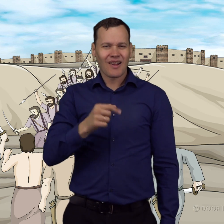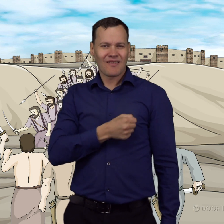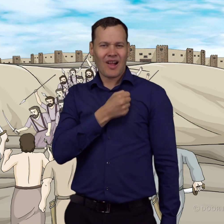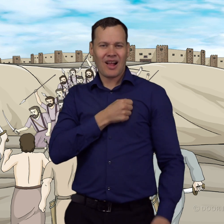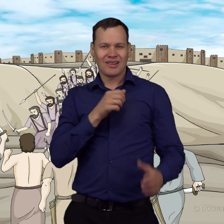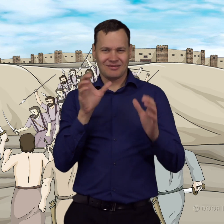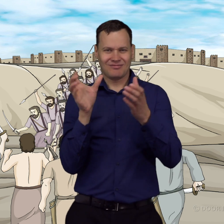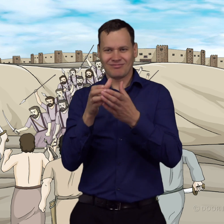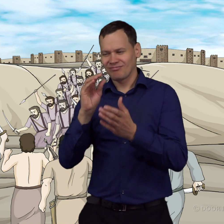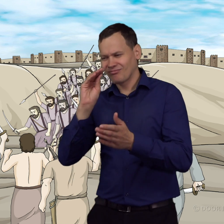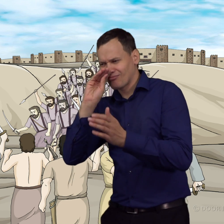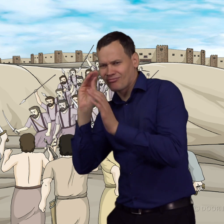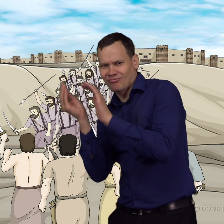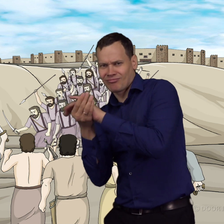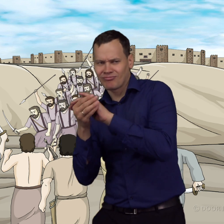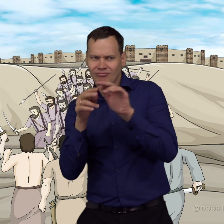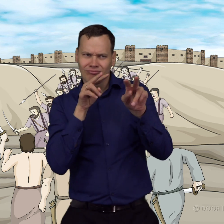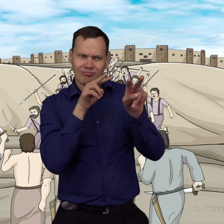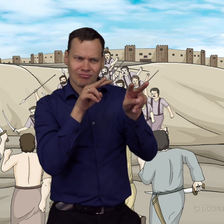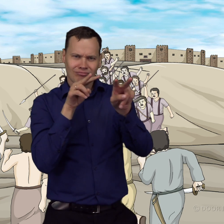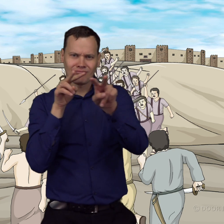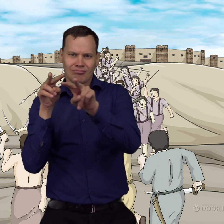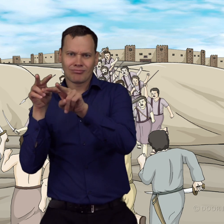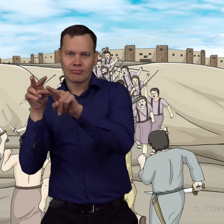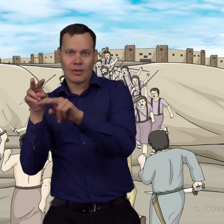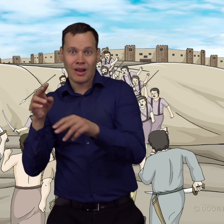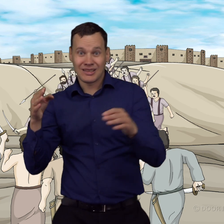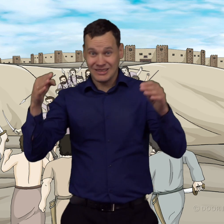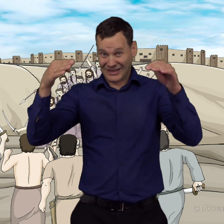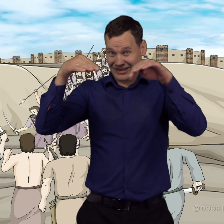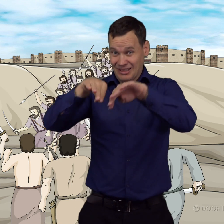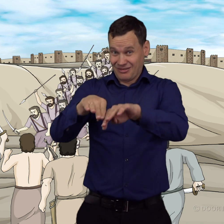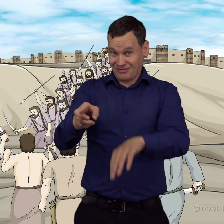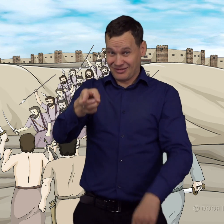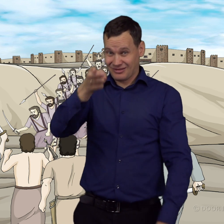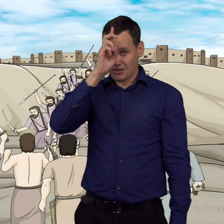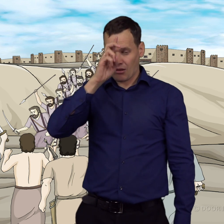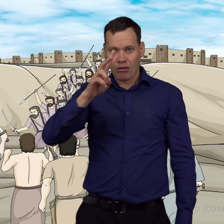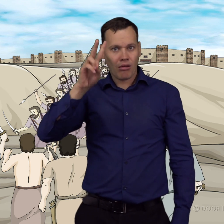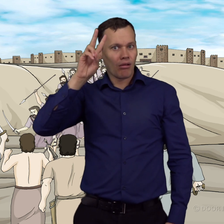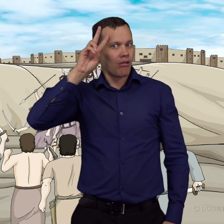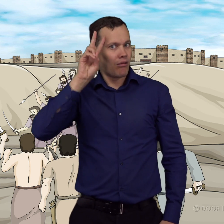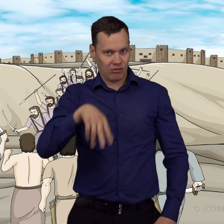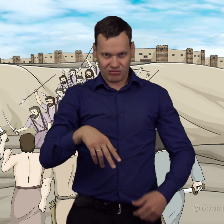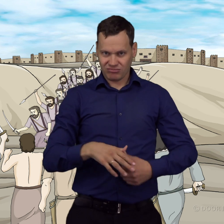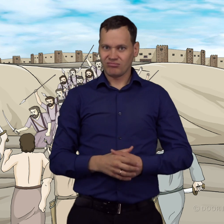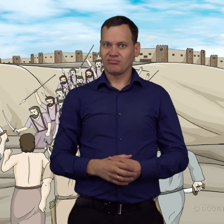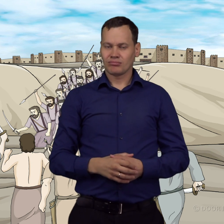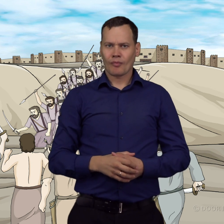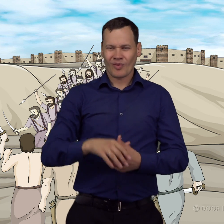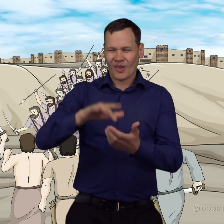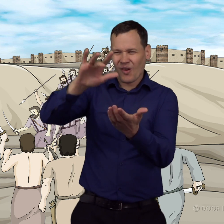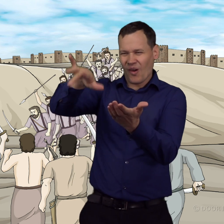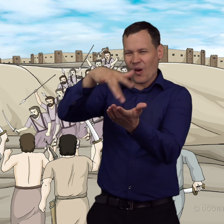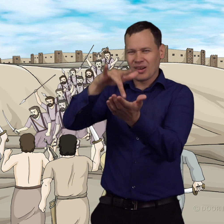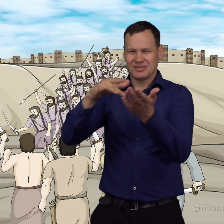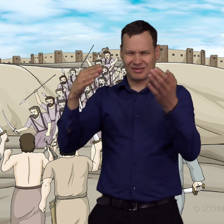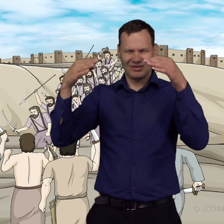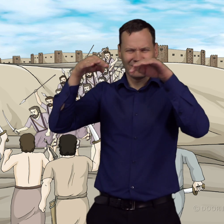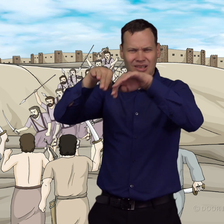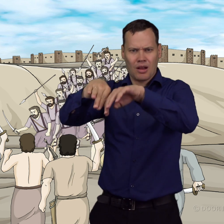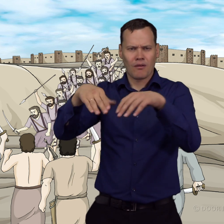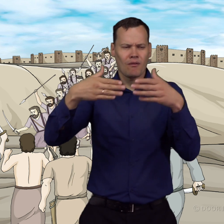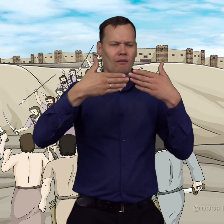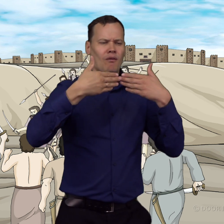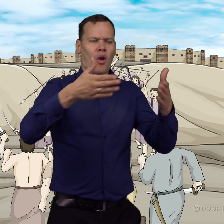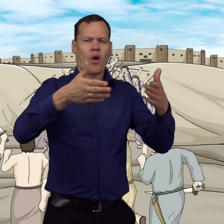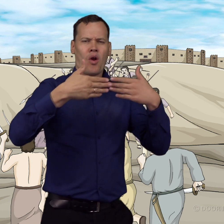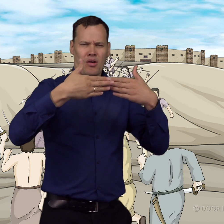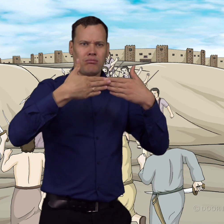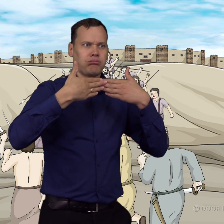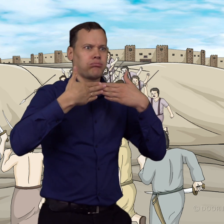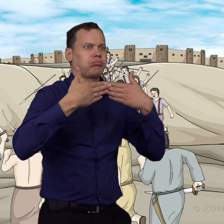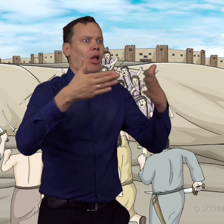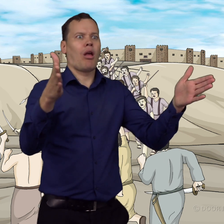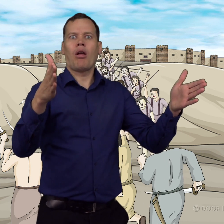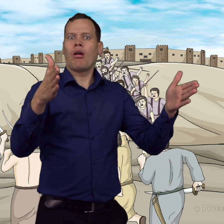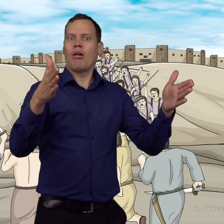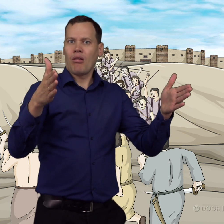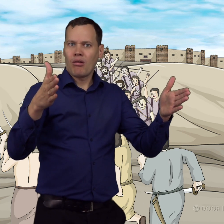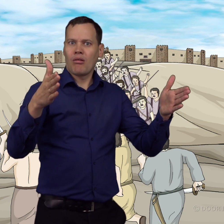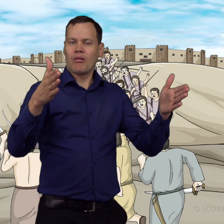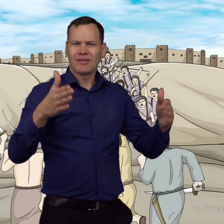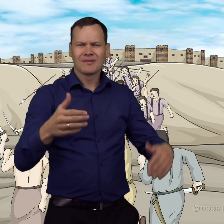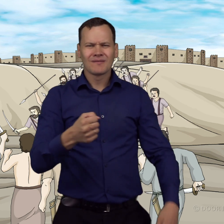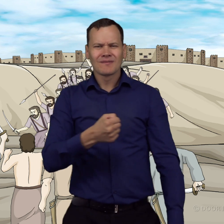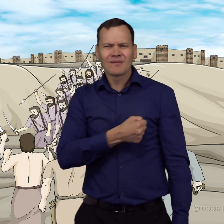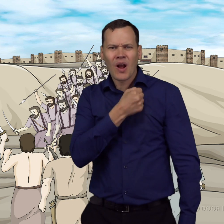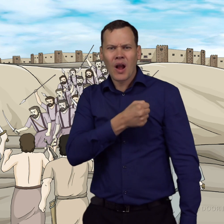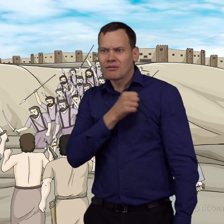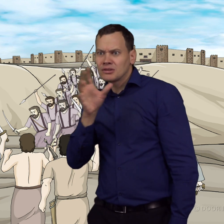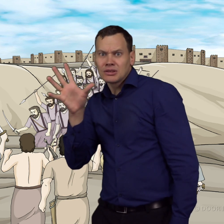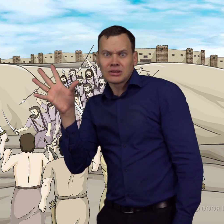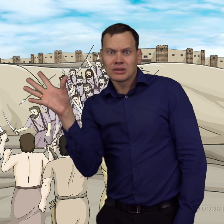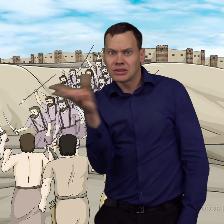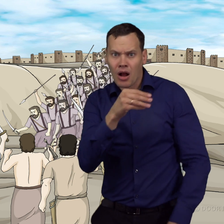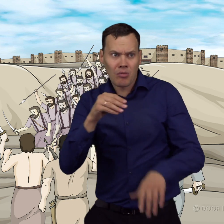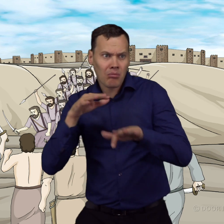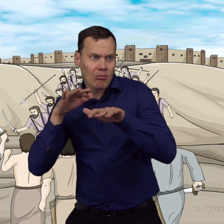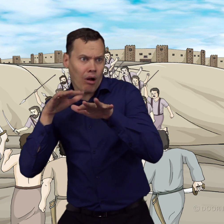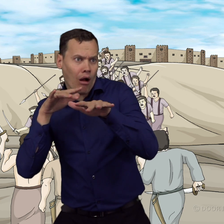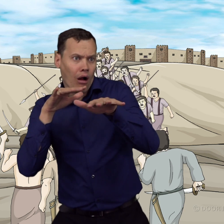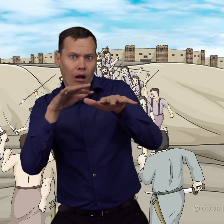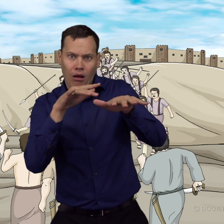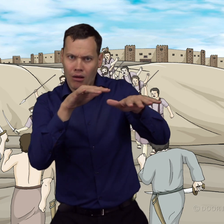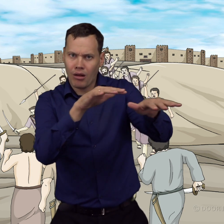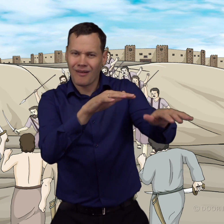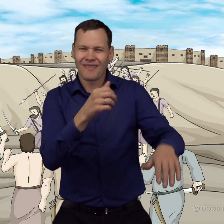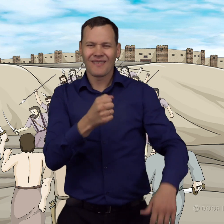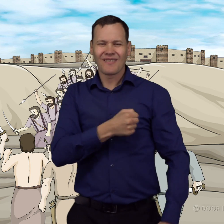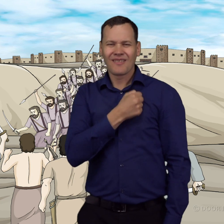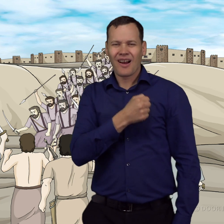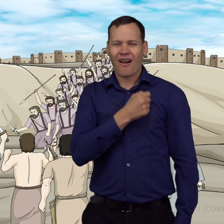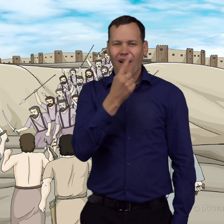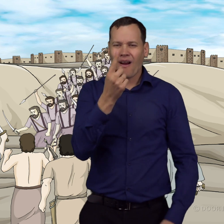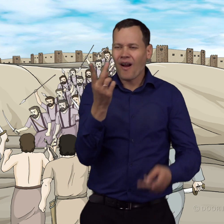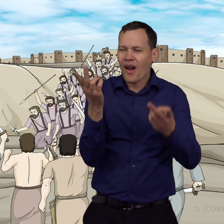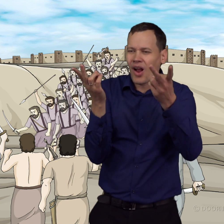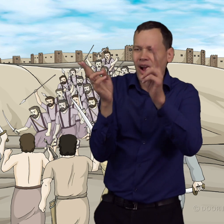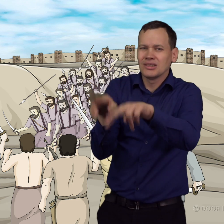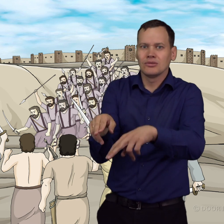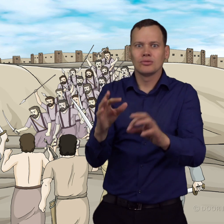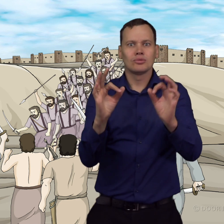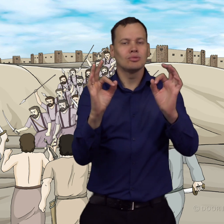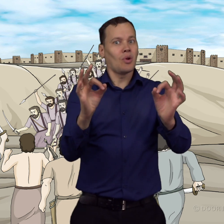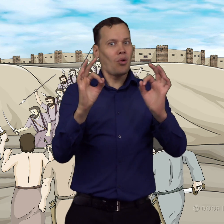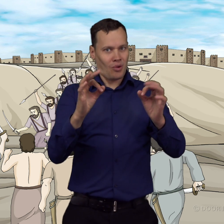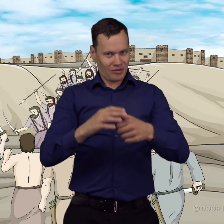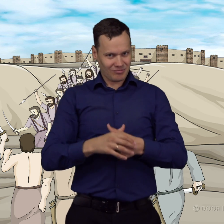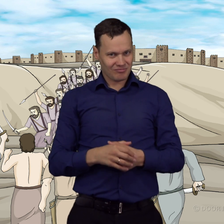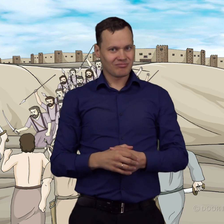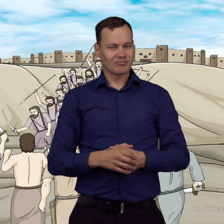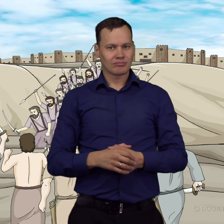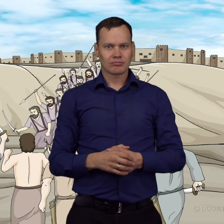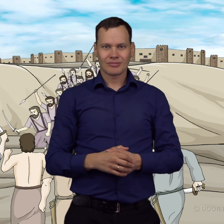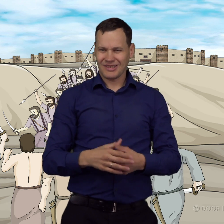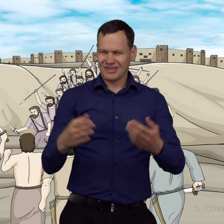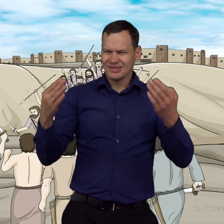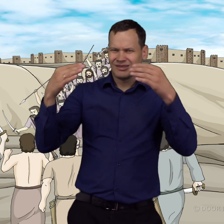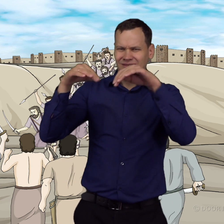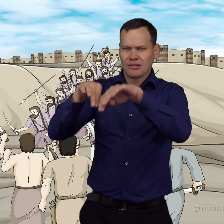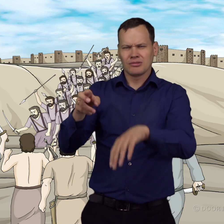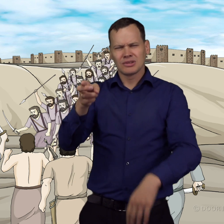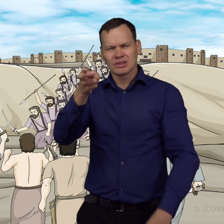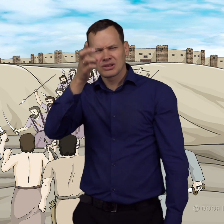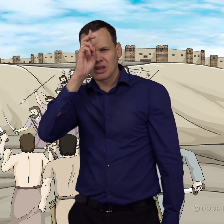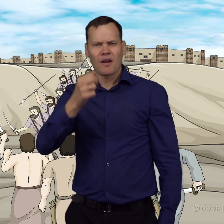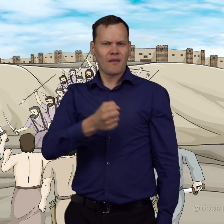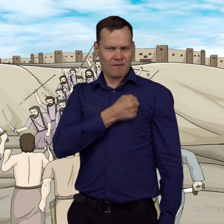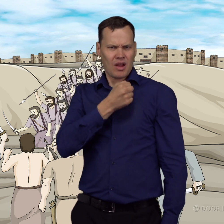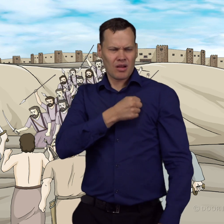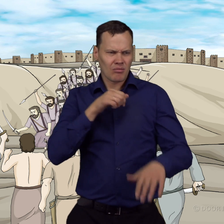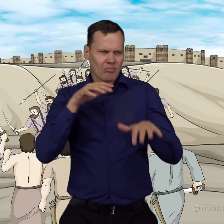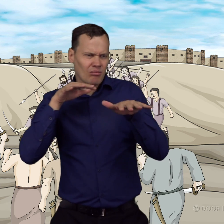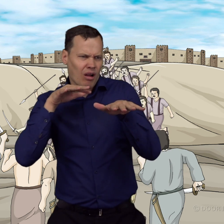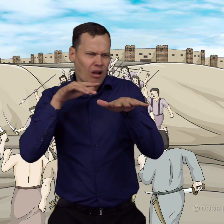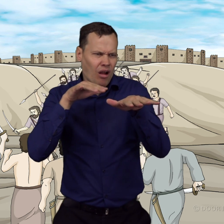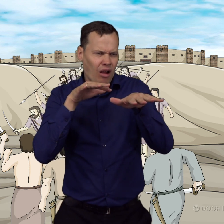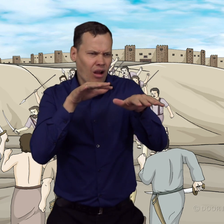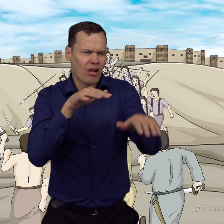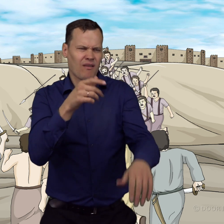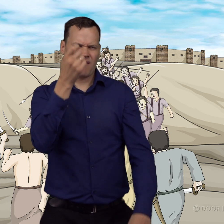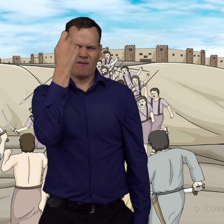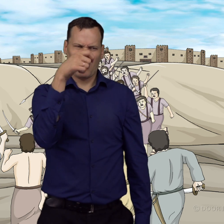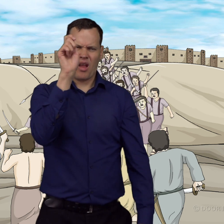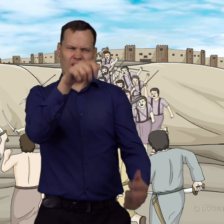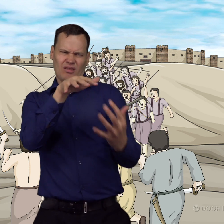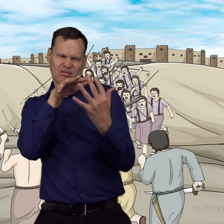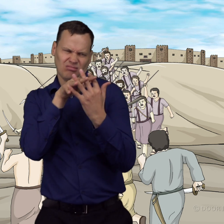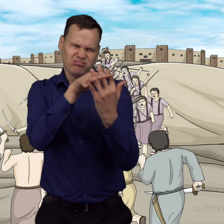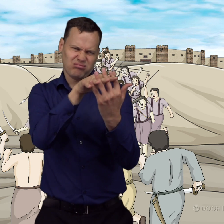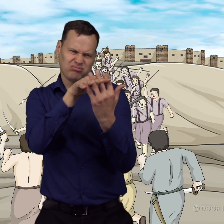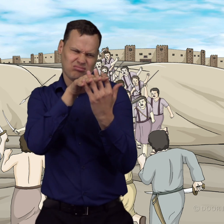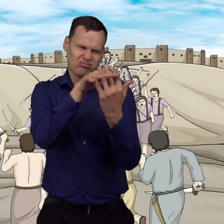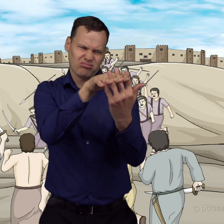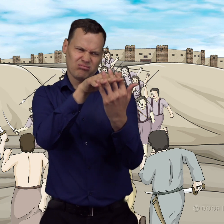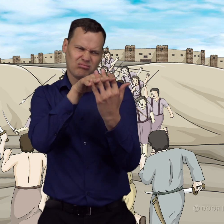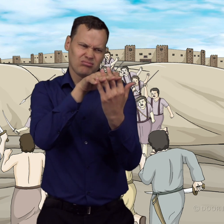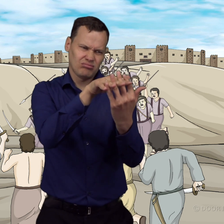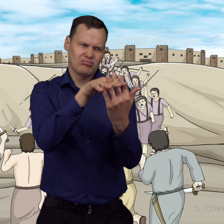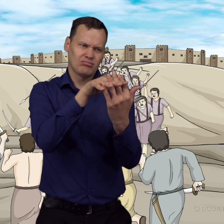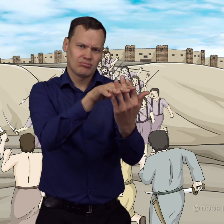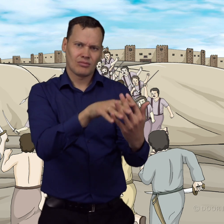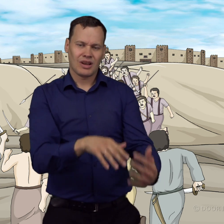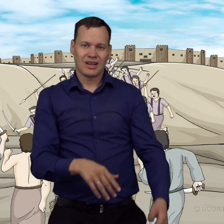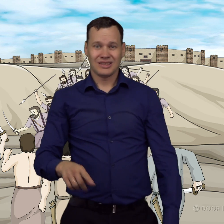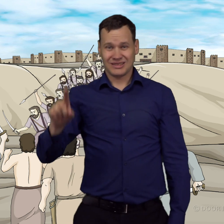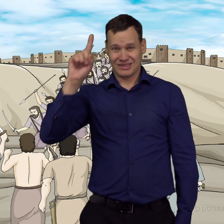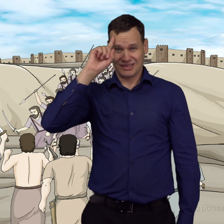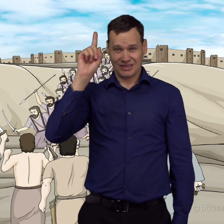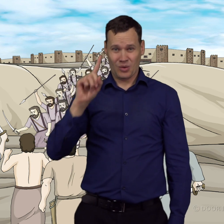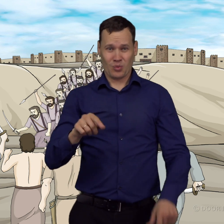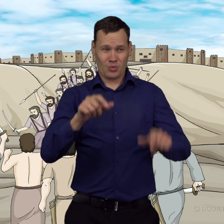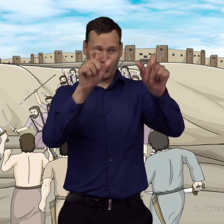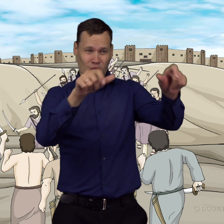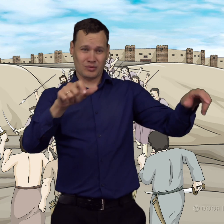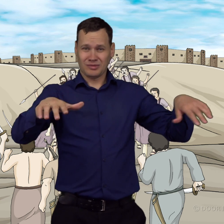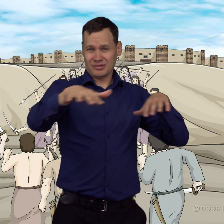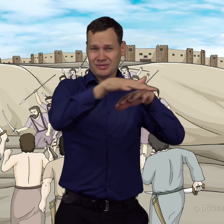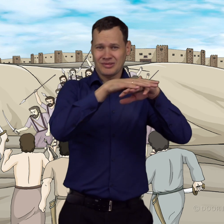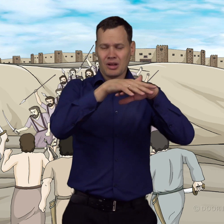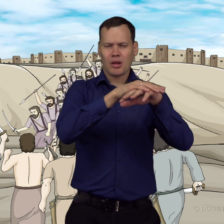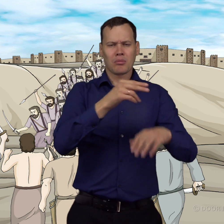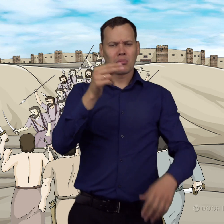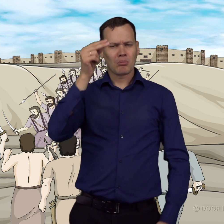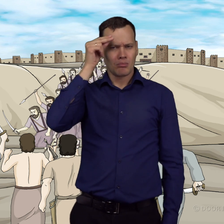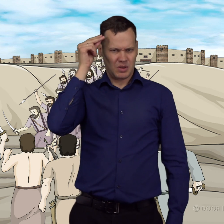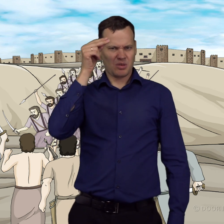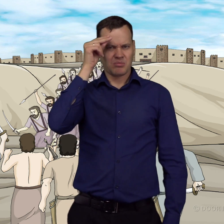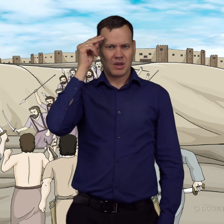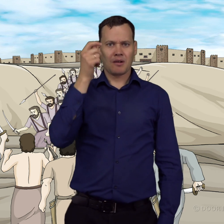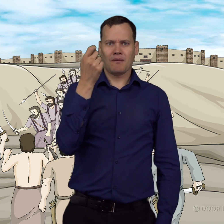But he did not know that an ambush had been set up against him behind the city. Joshua and all Israel let themselves be beaten back before them, and they fled toward the wilderness.